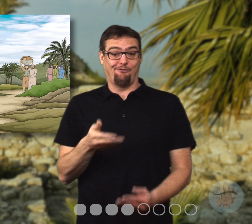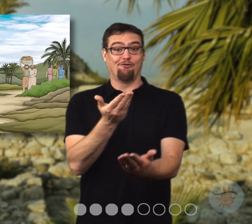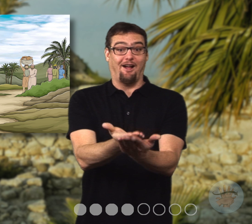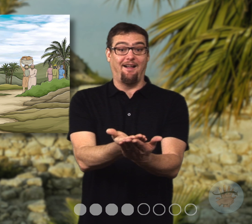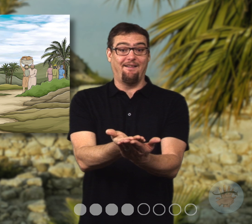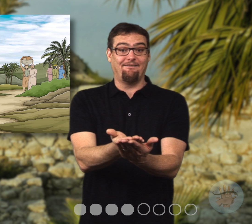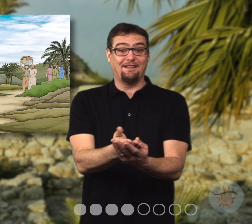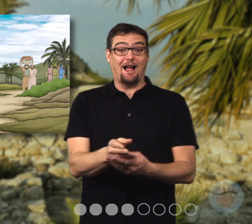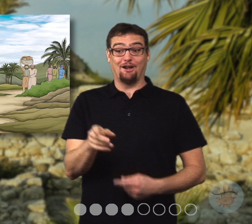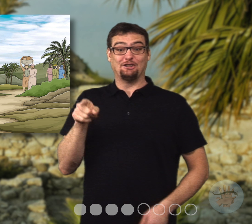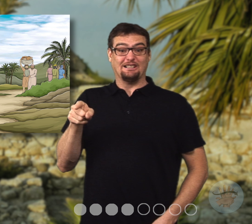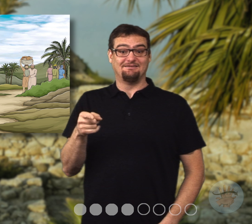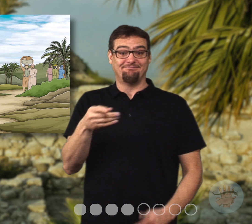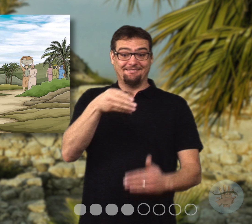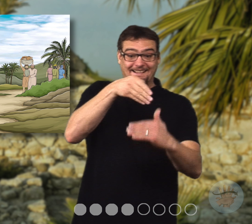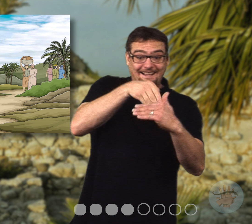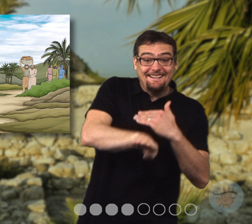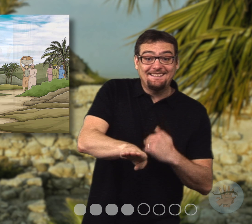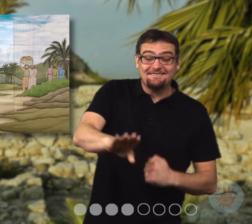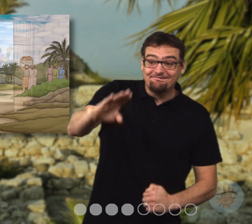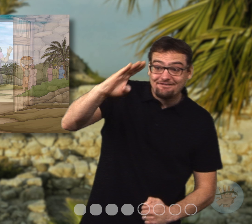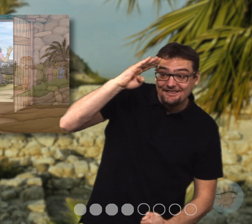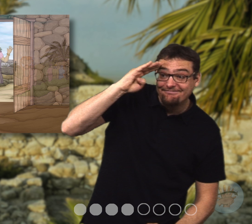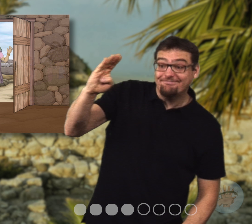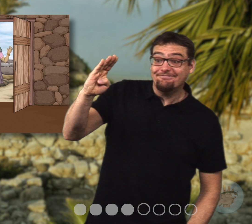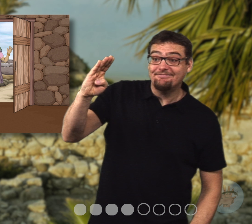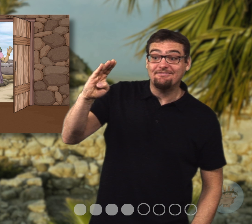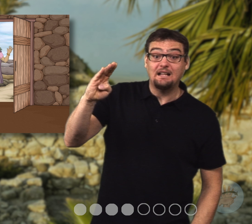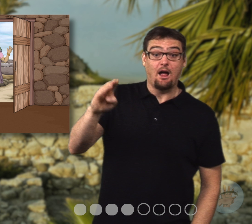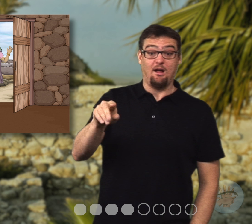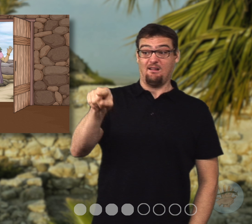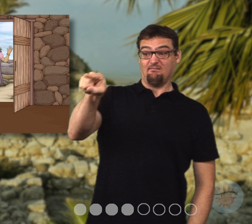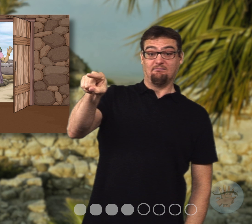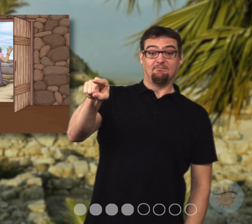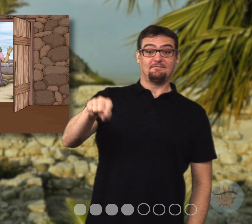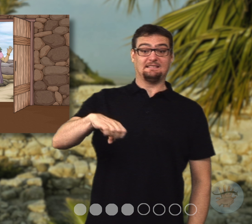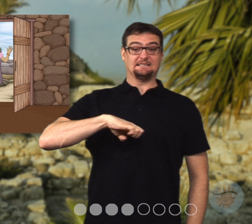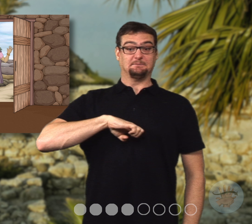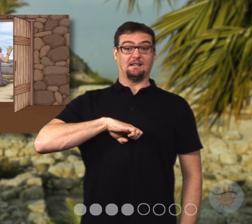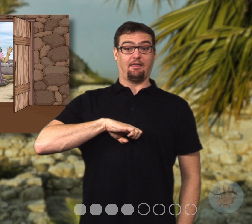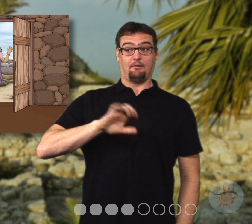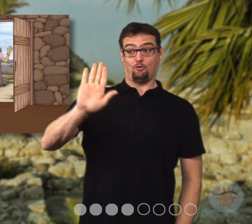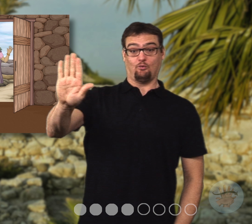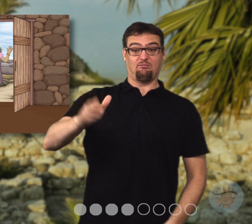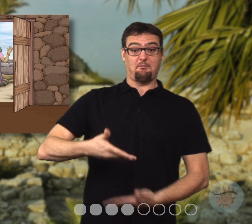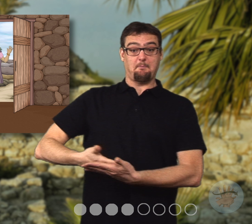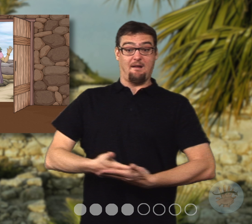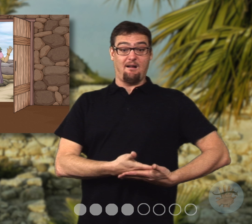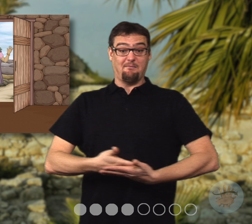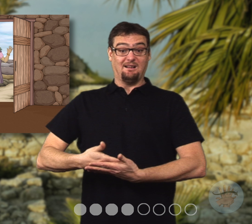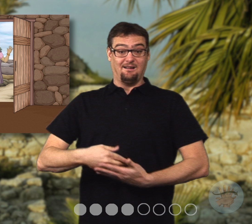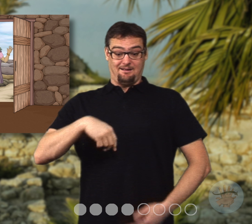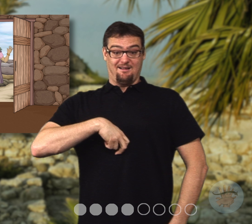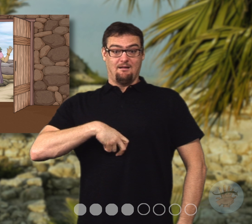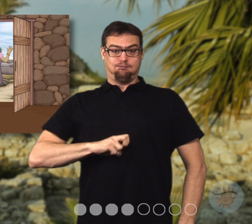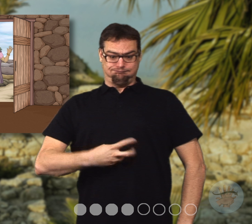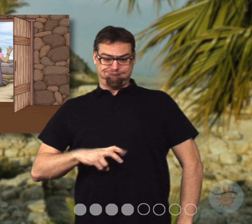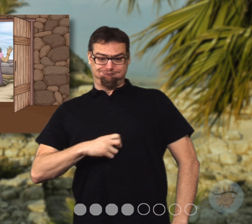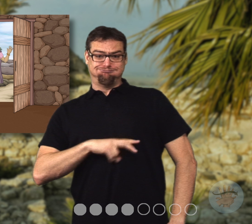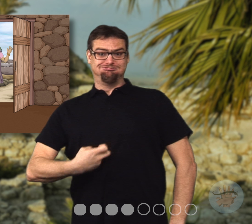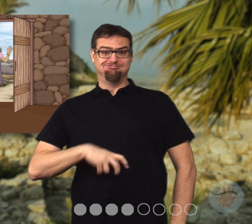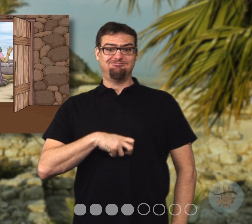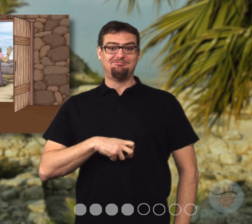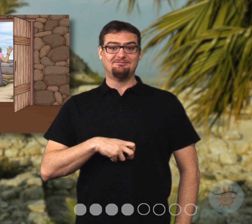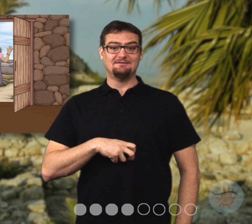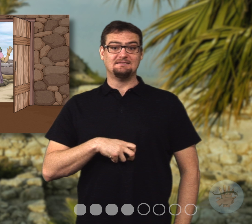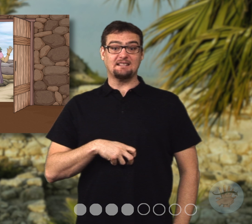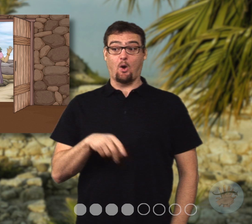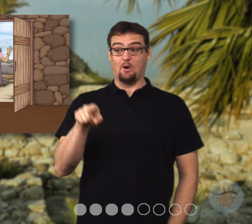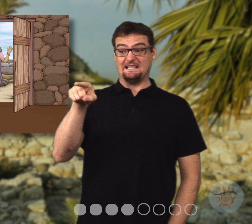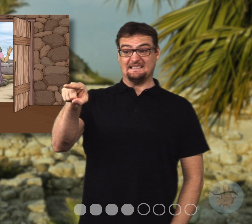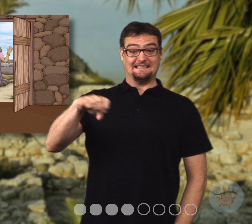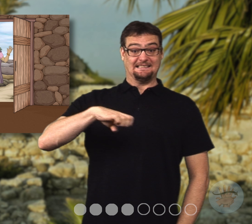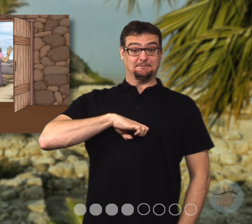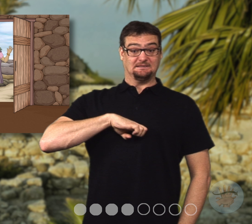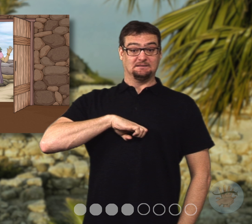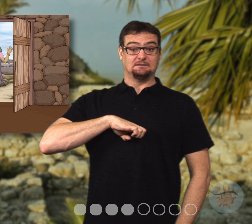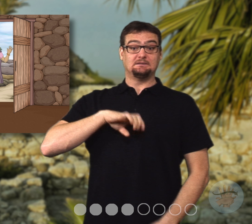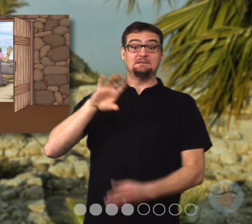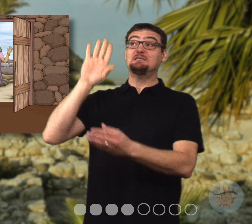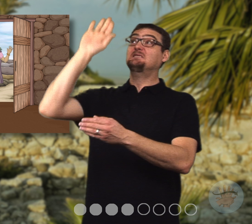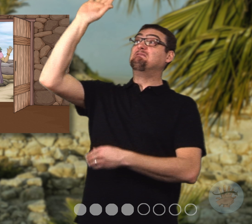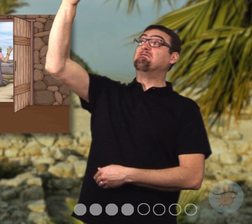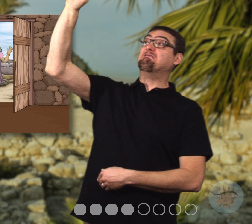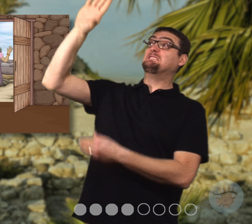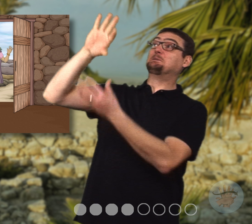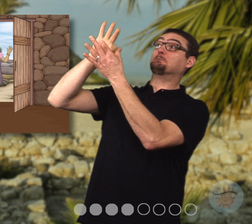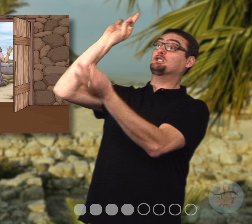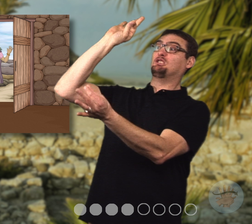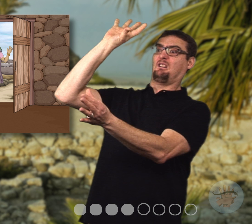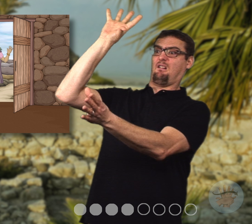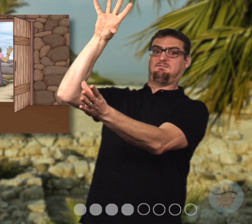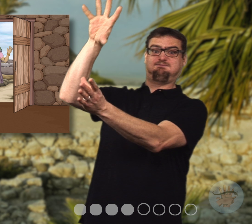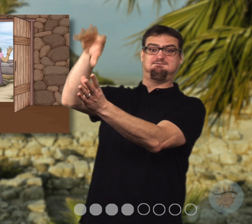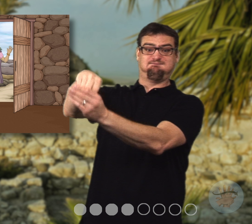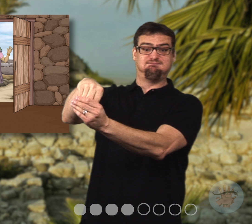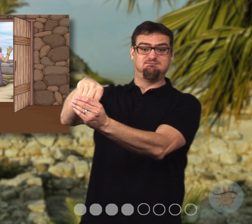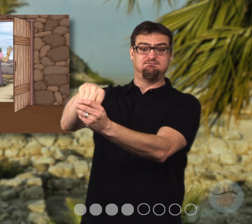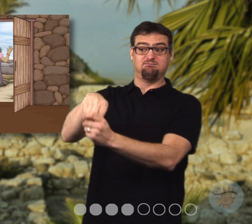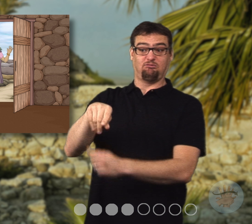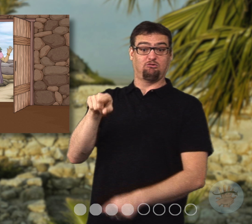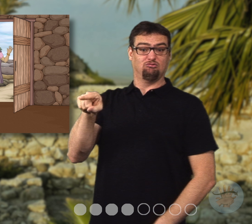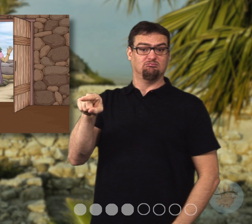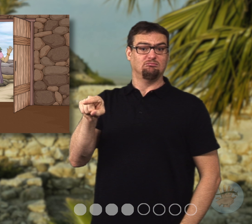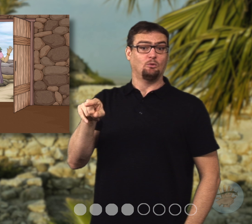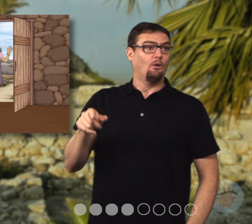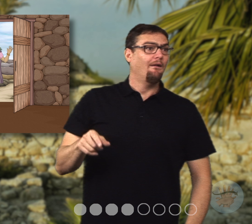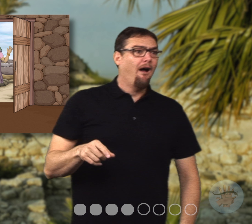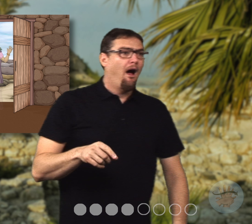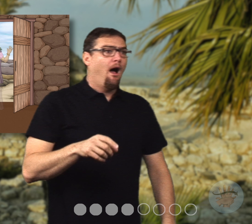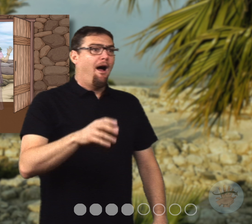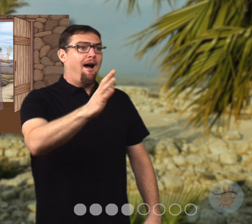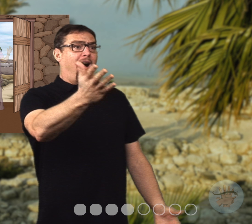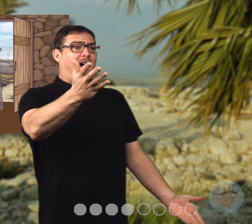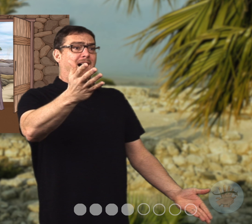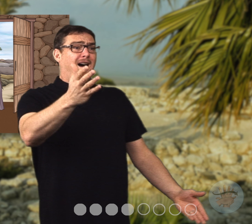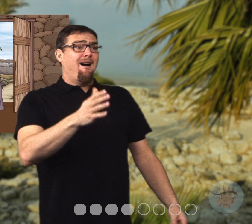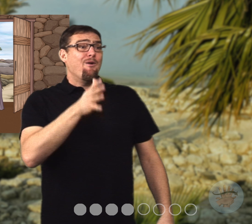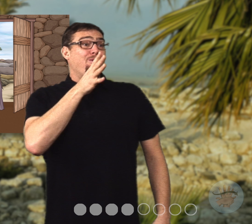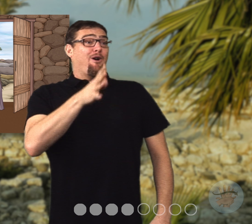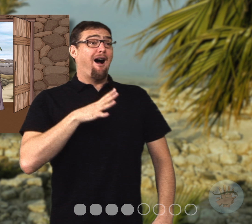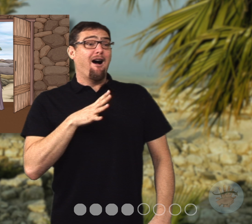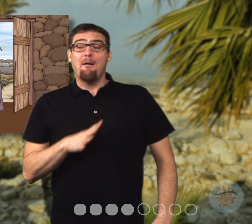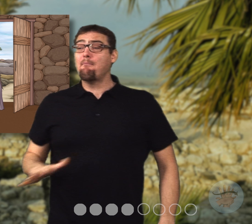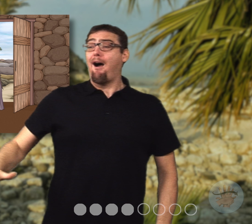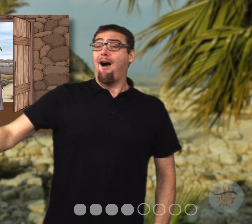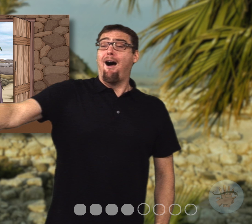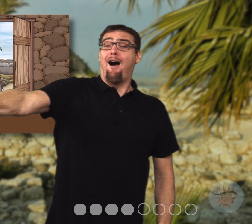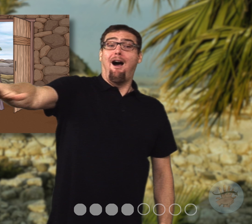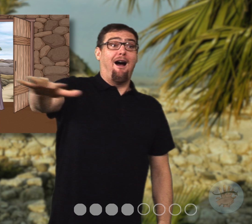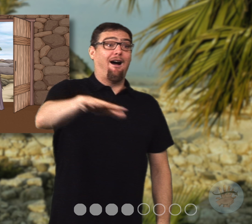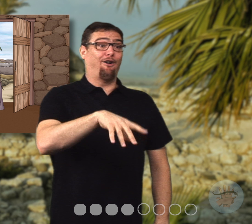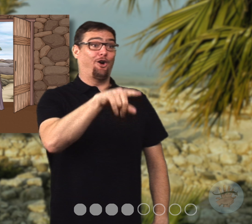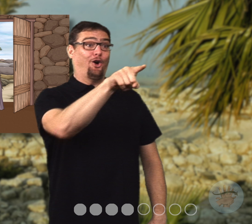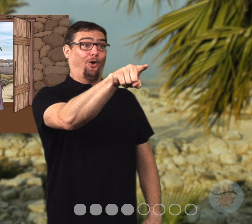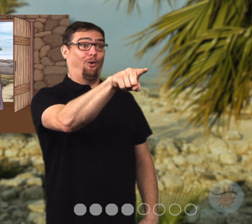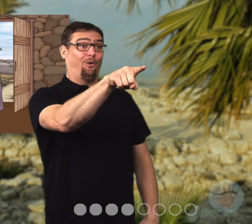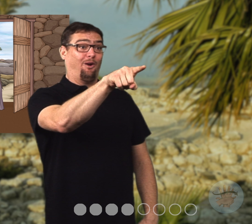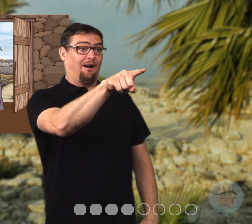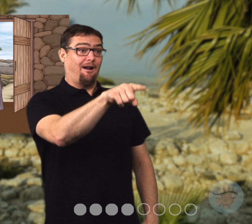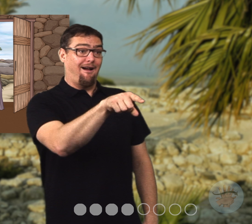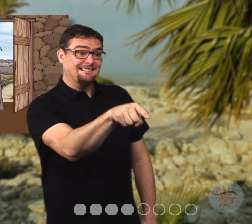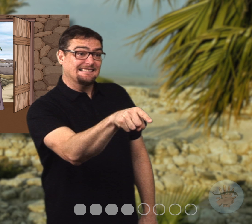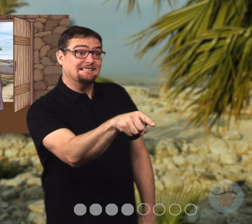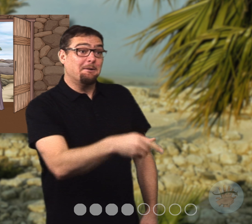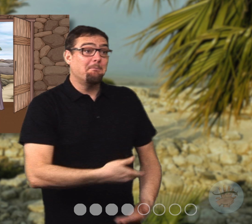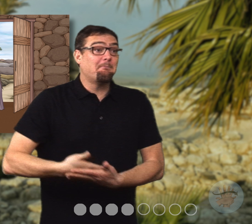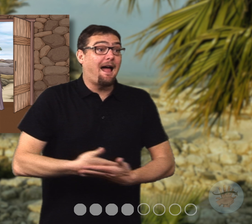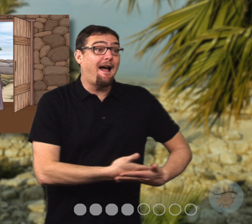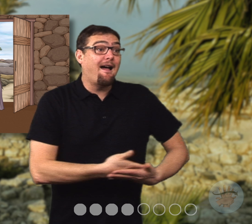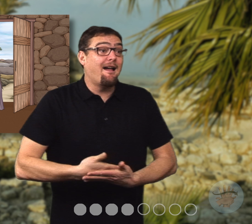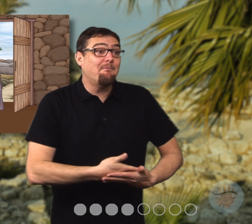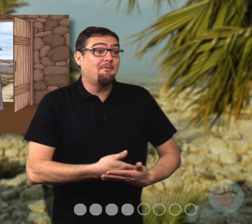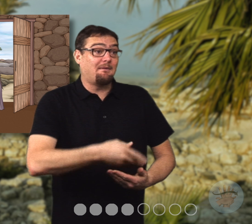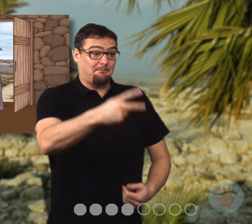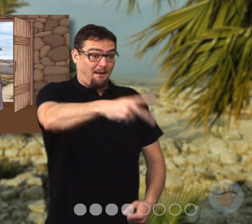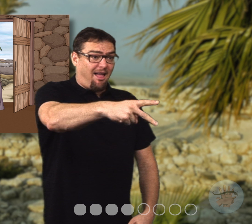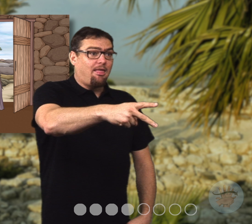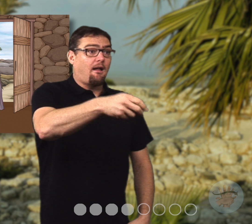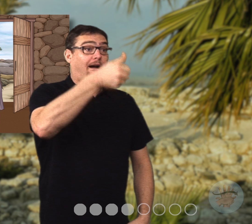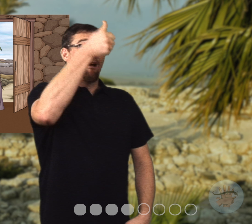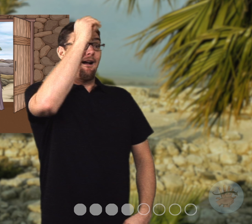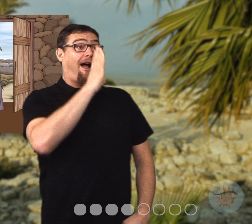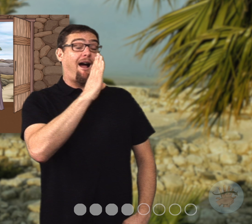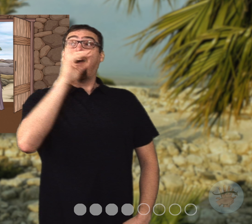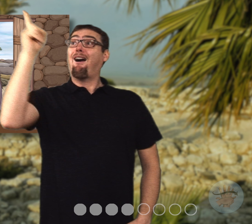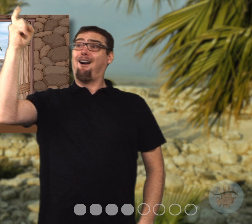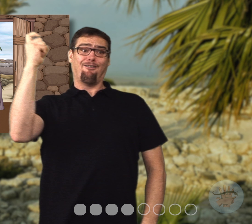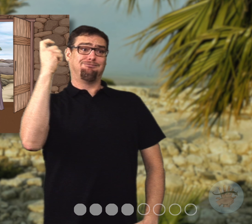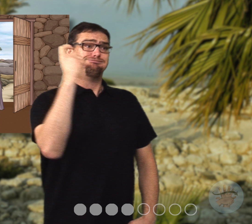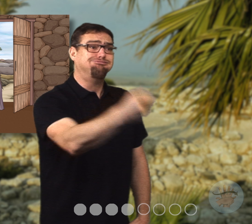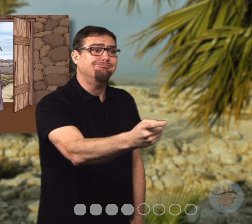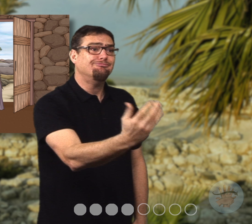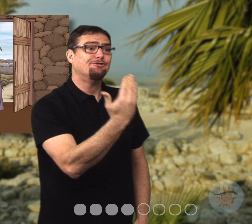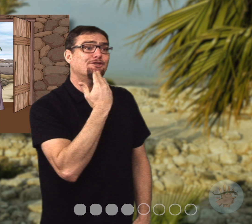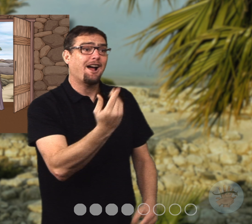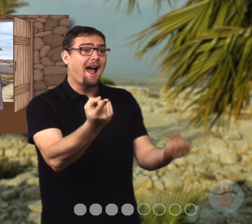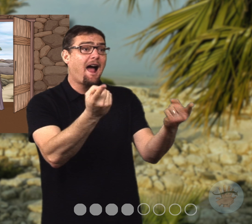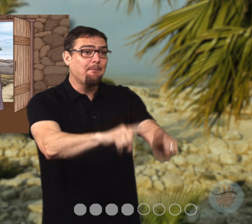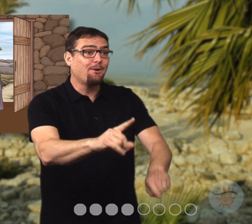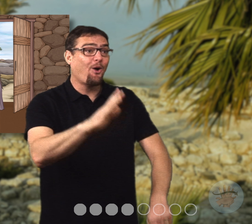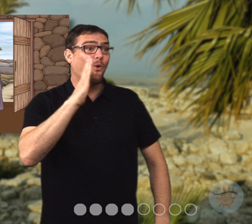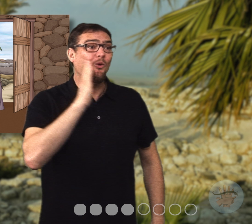When Elizabeth heard Mary’s greeting, the baby leaped in her womb, and Elizabeth was filled with the Holy Spirit.